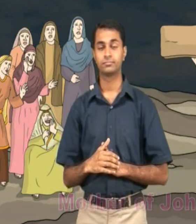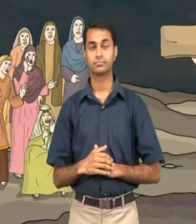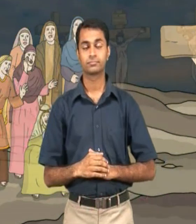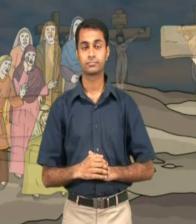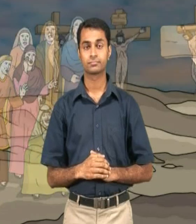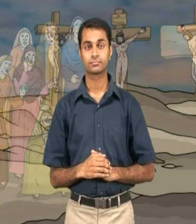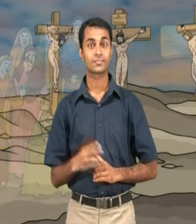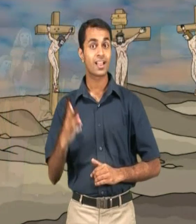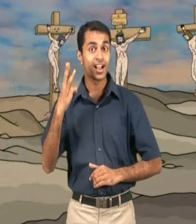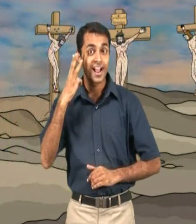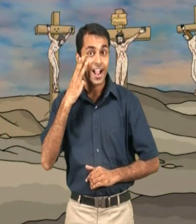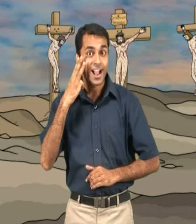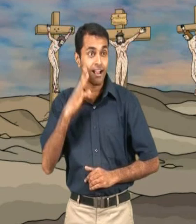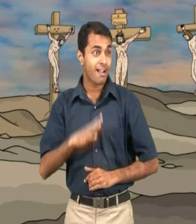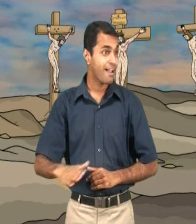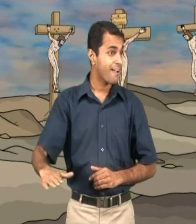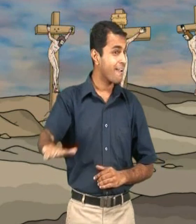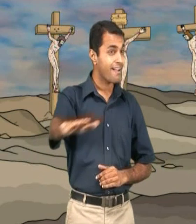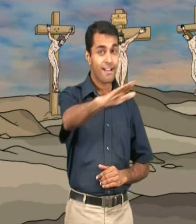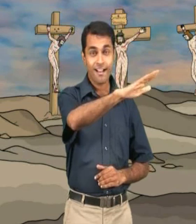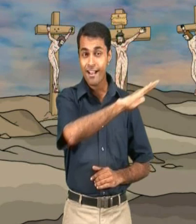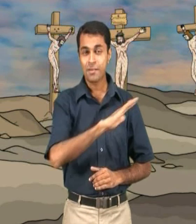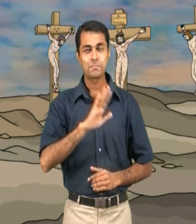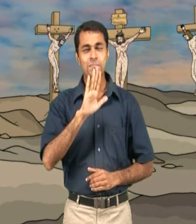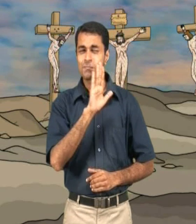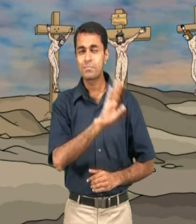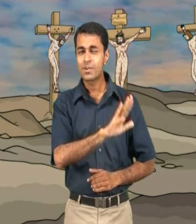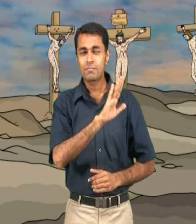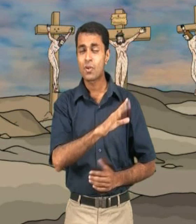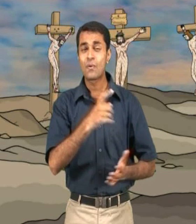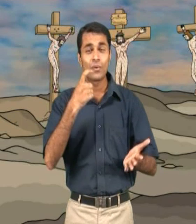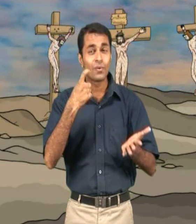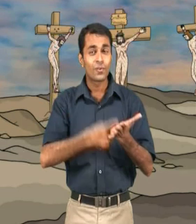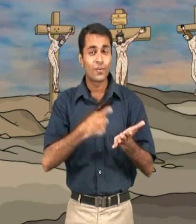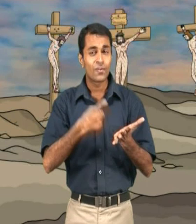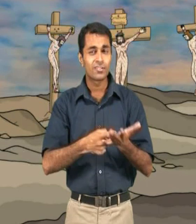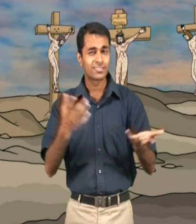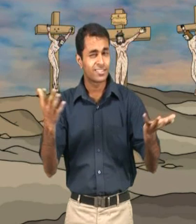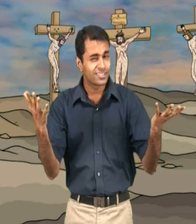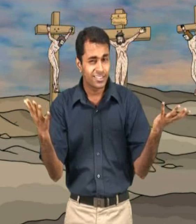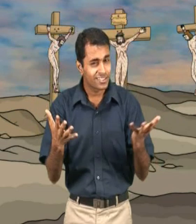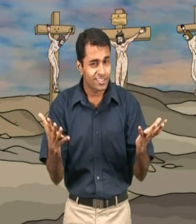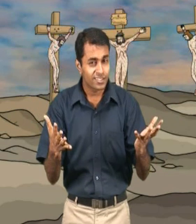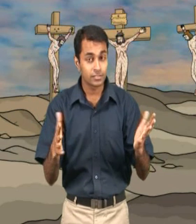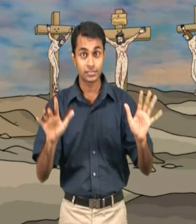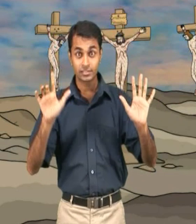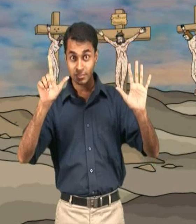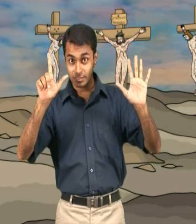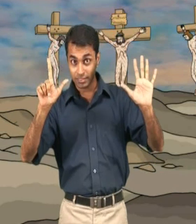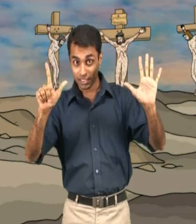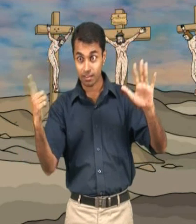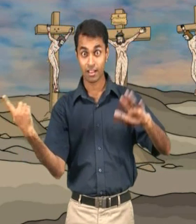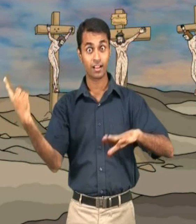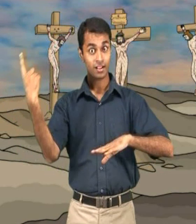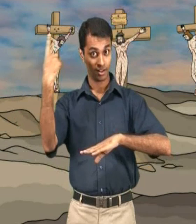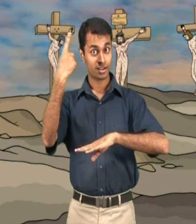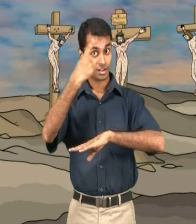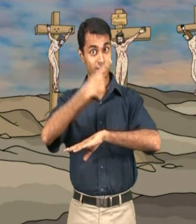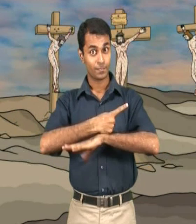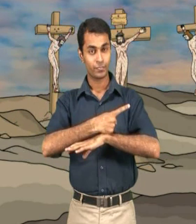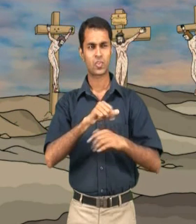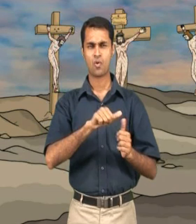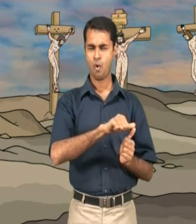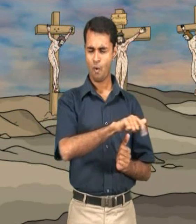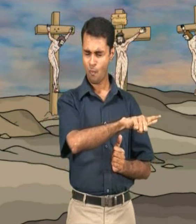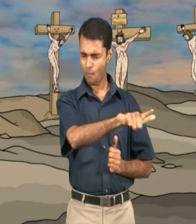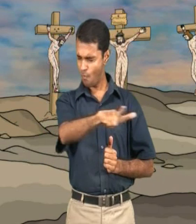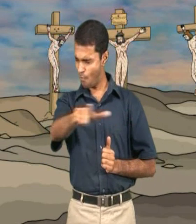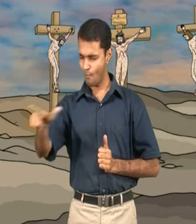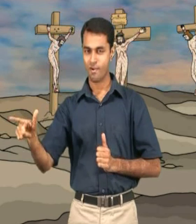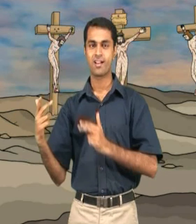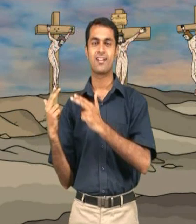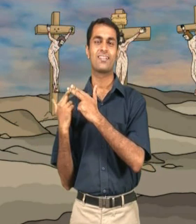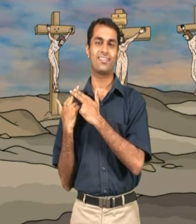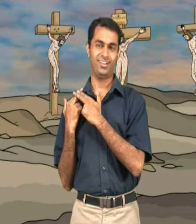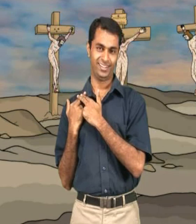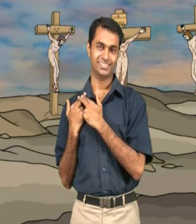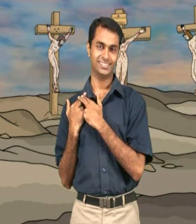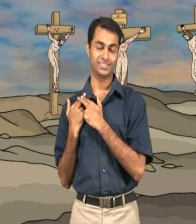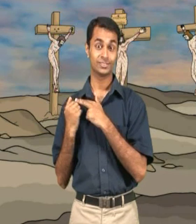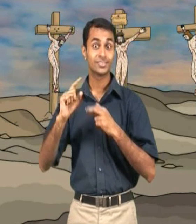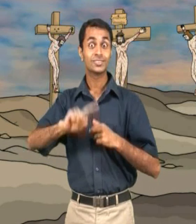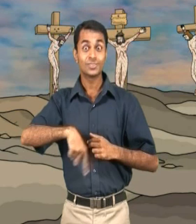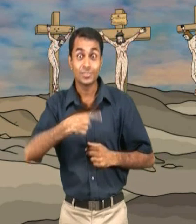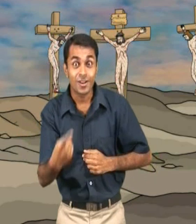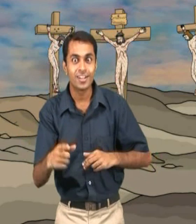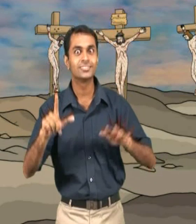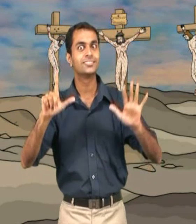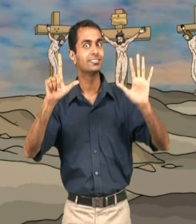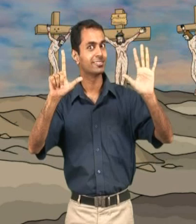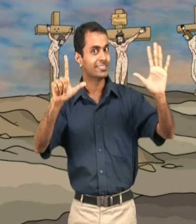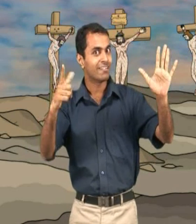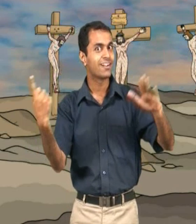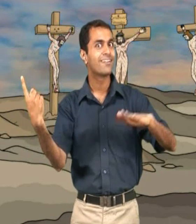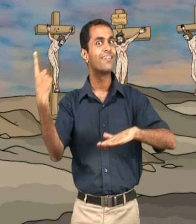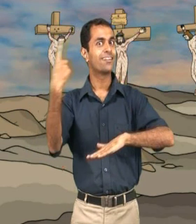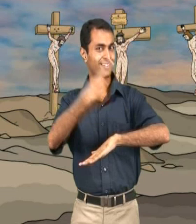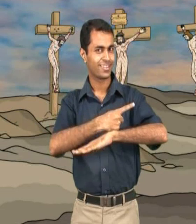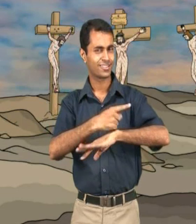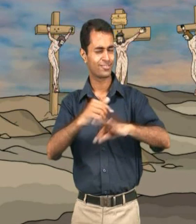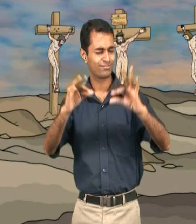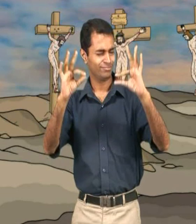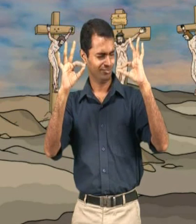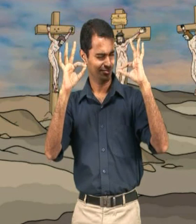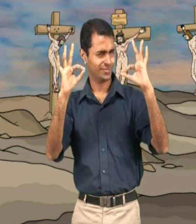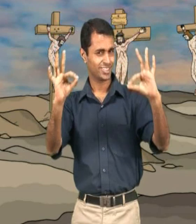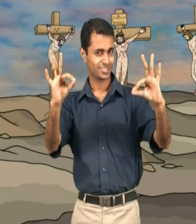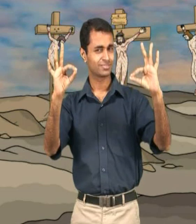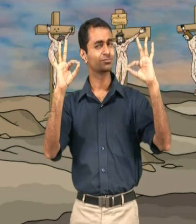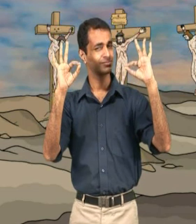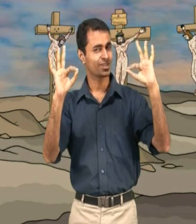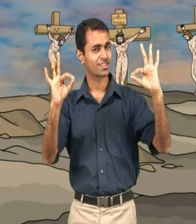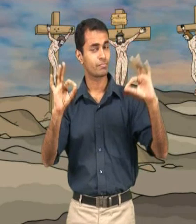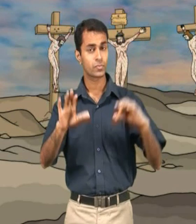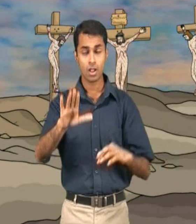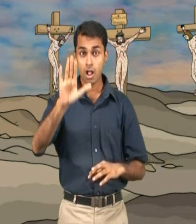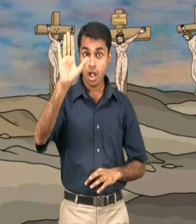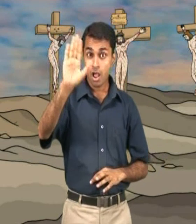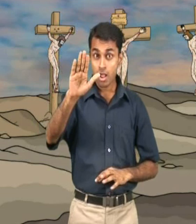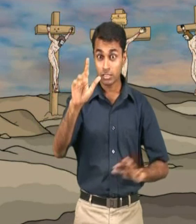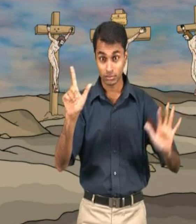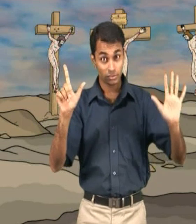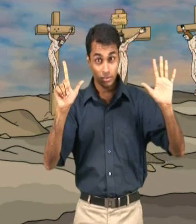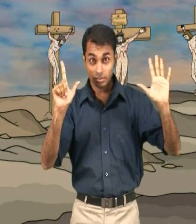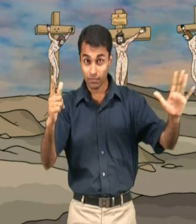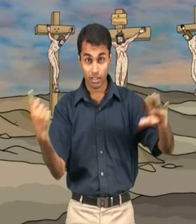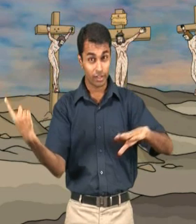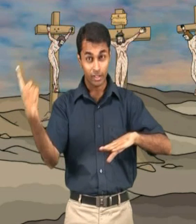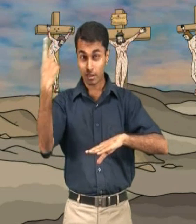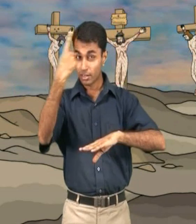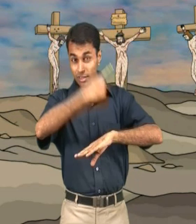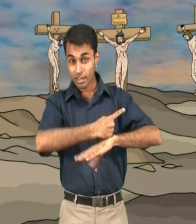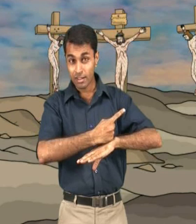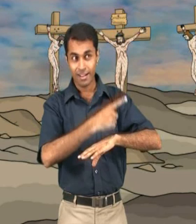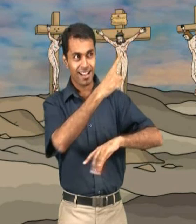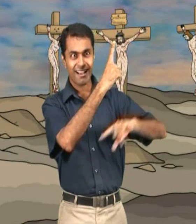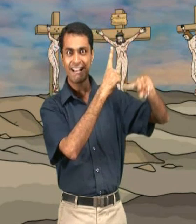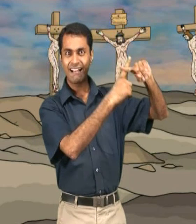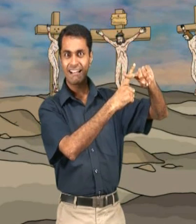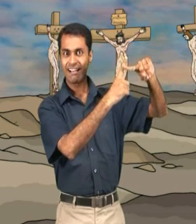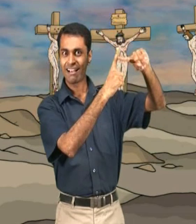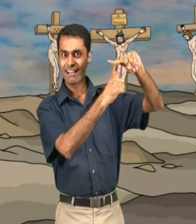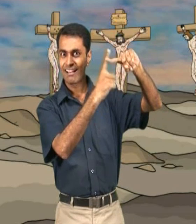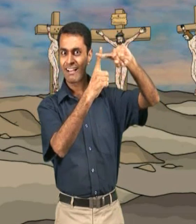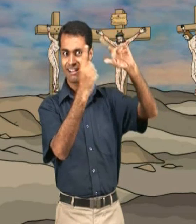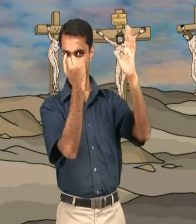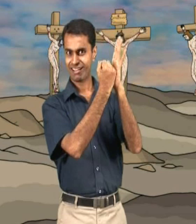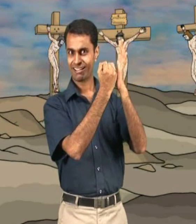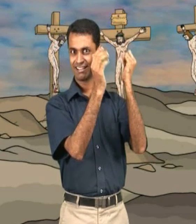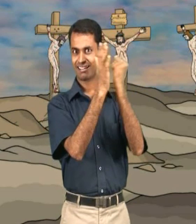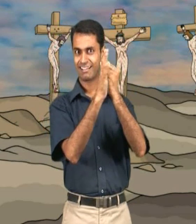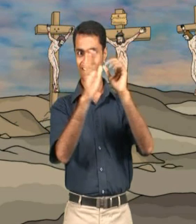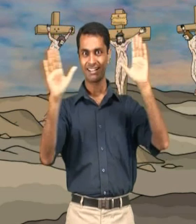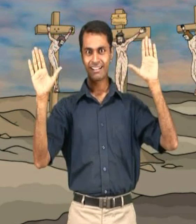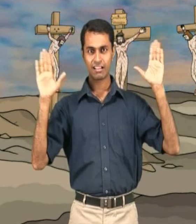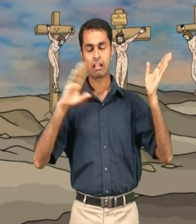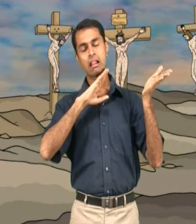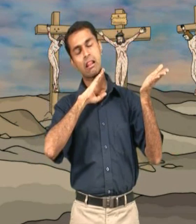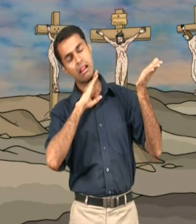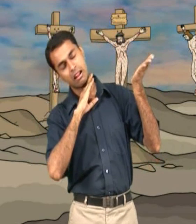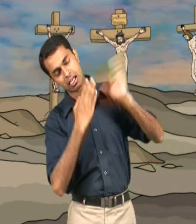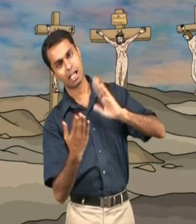So give the order that the tomb be secured until the third day. Otherwise, His disciples may come and steal Him away and tell the people He has risen from the dead. And this last deception would be worse than the first.” “You have a guard,” Pilate said. “Go, make the tomb as secure as you know how.” So they went and secured the tomb by sealing the stone and posting the guard. Then Jesus said, “Father, forgive them, for they do not know what they are doing.” And they divided up His garments by casting lots.